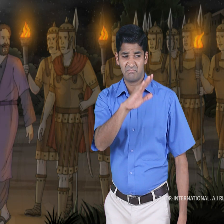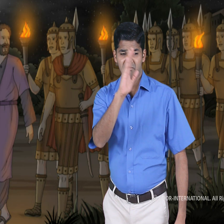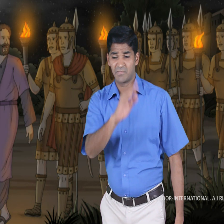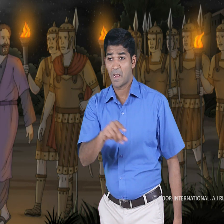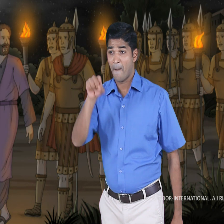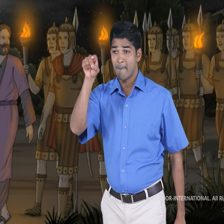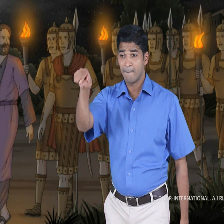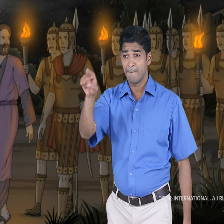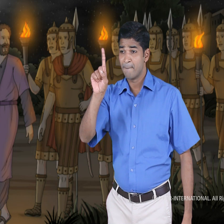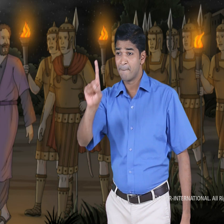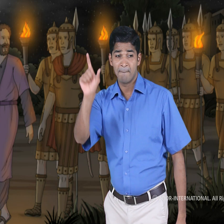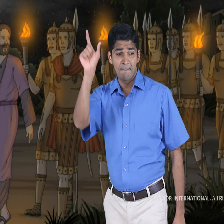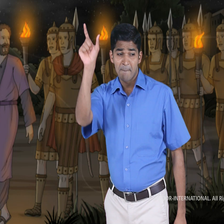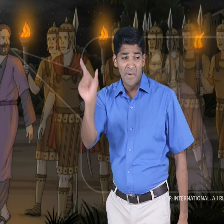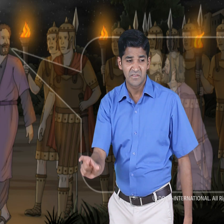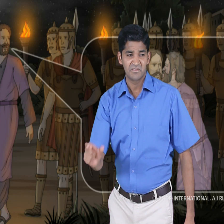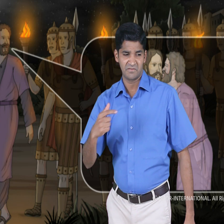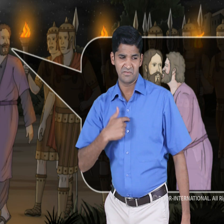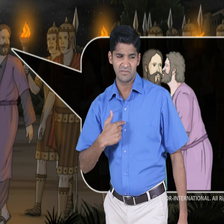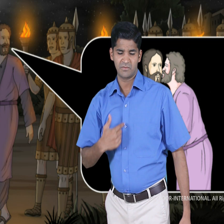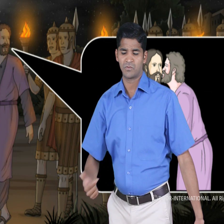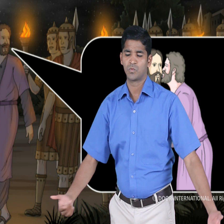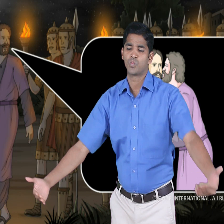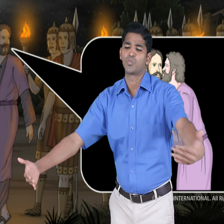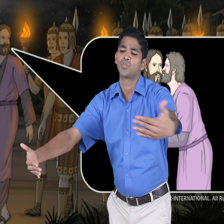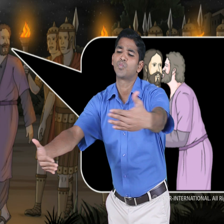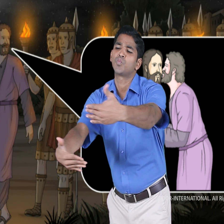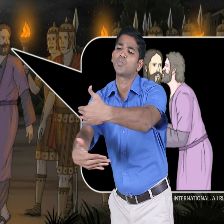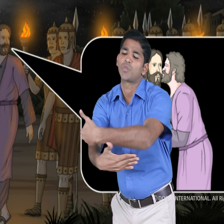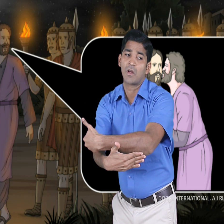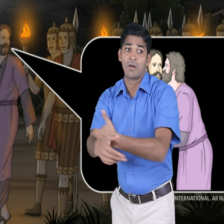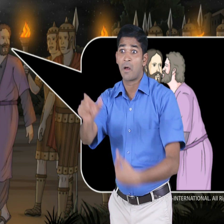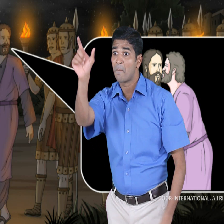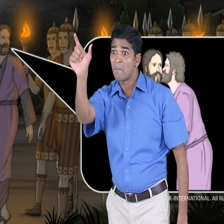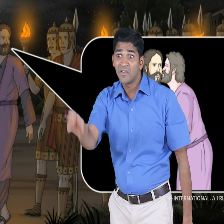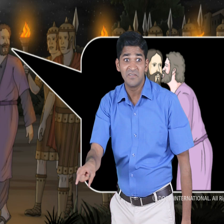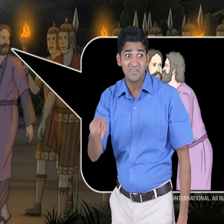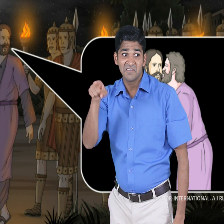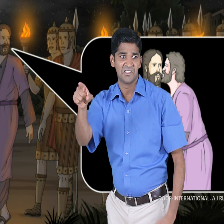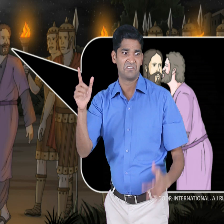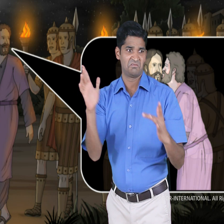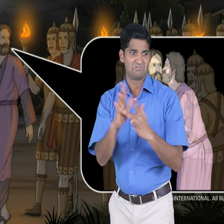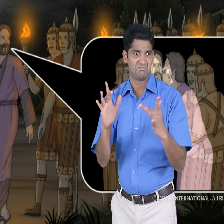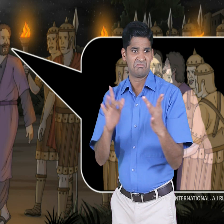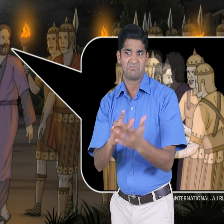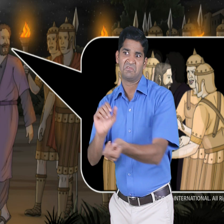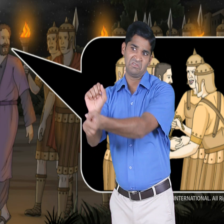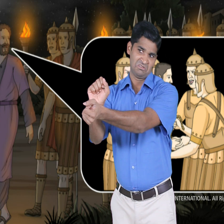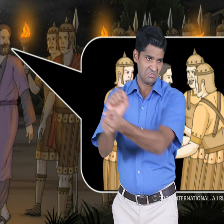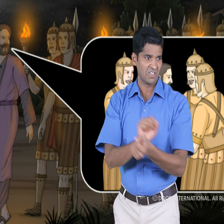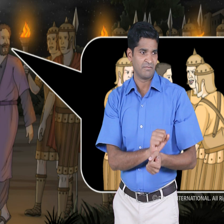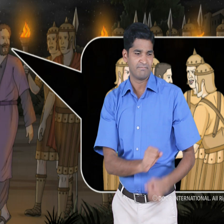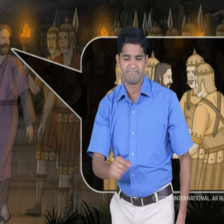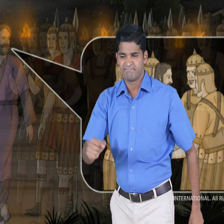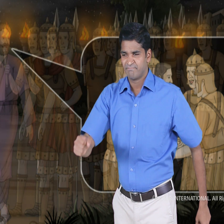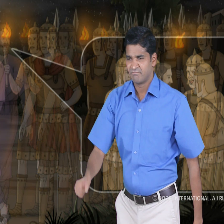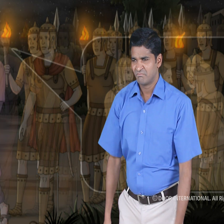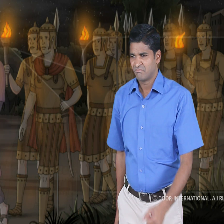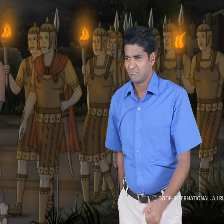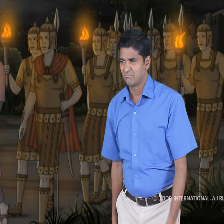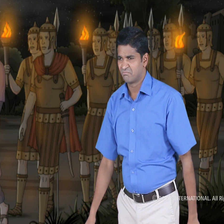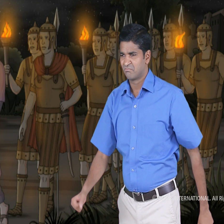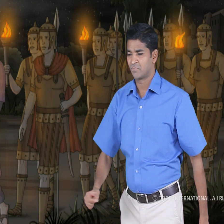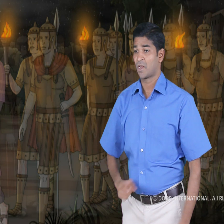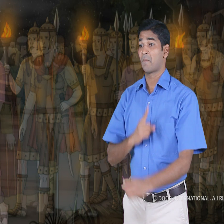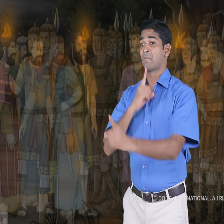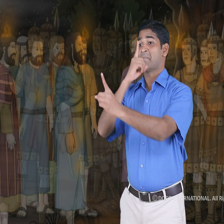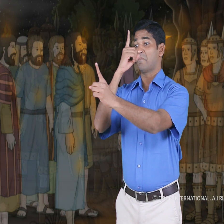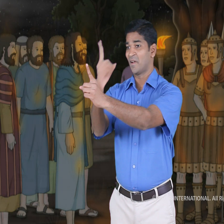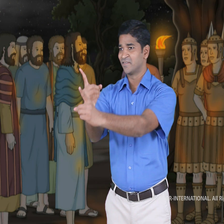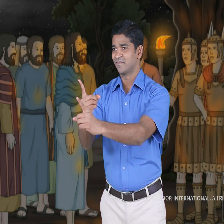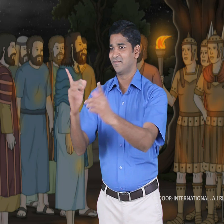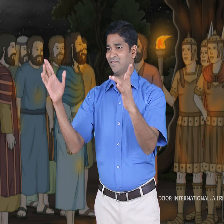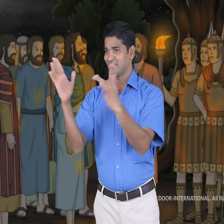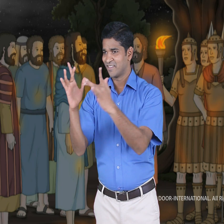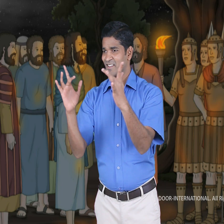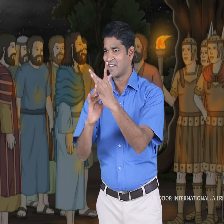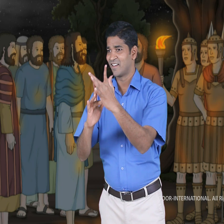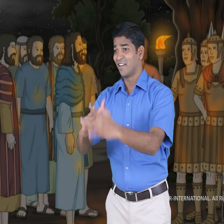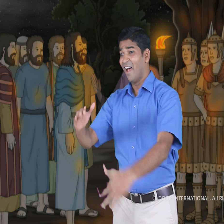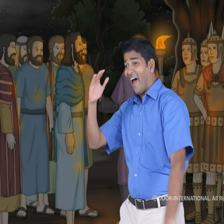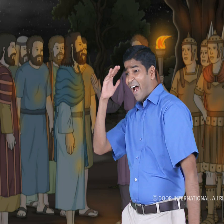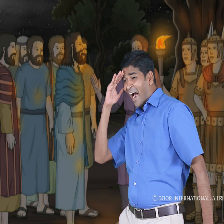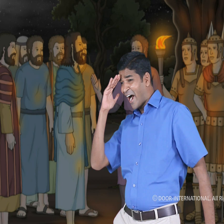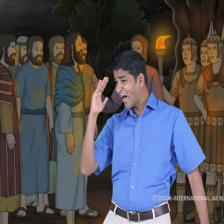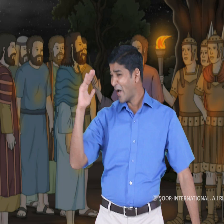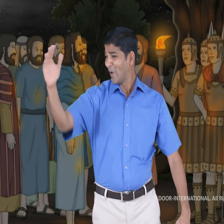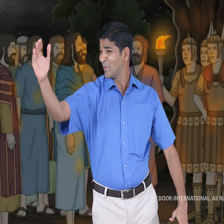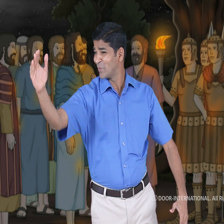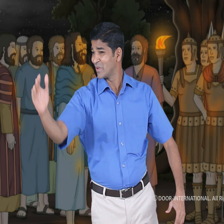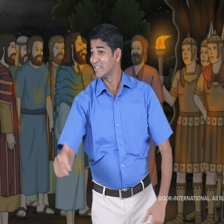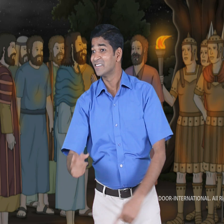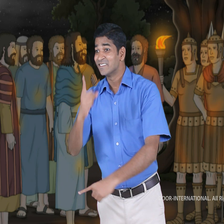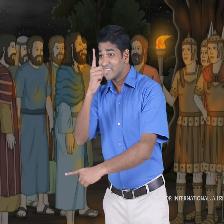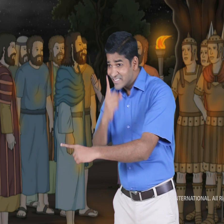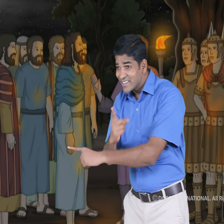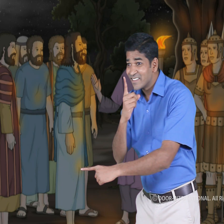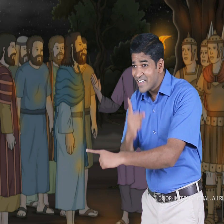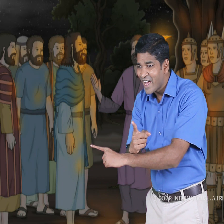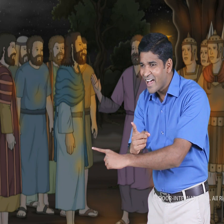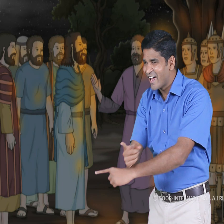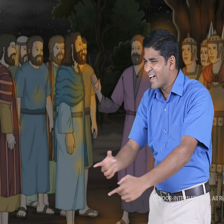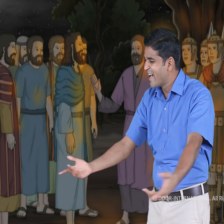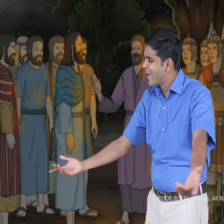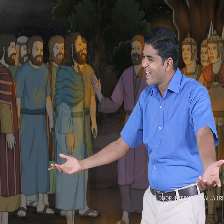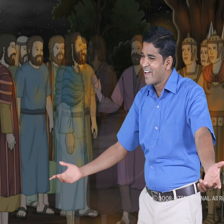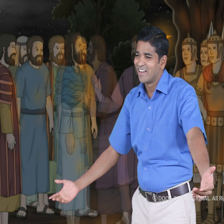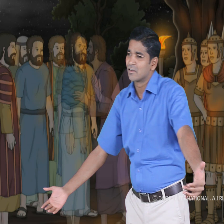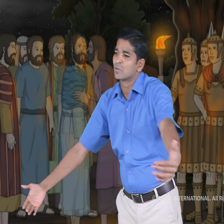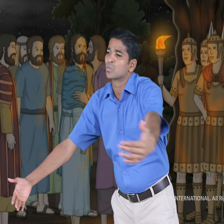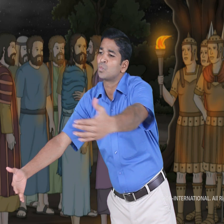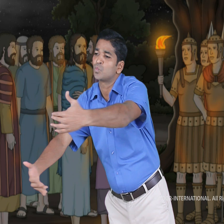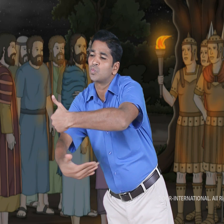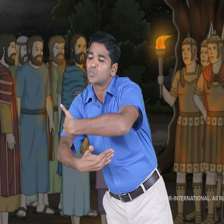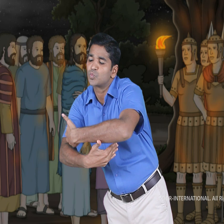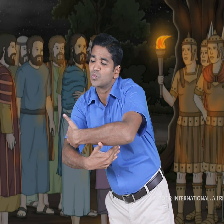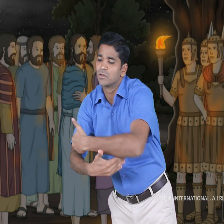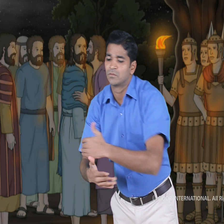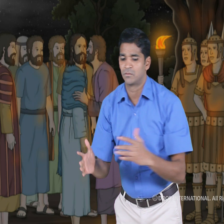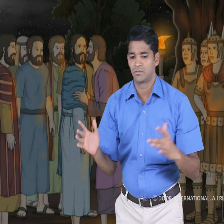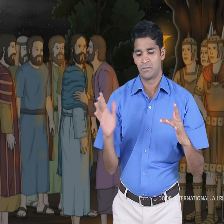Now the betrayer had arranged a signal with them: “The One I kiss is the man; arrest Him.”